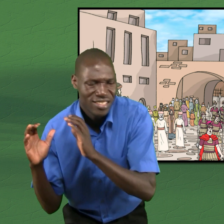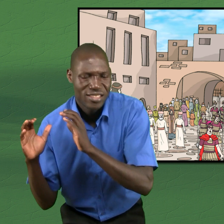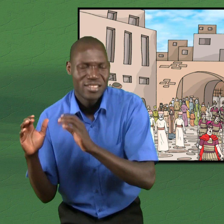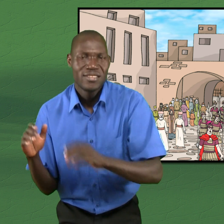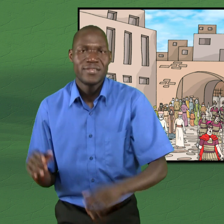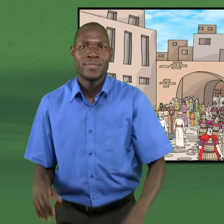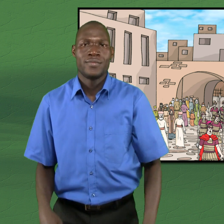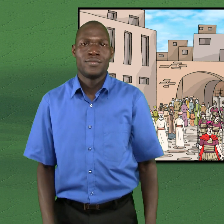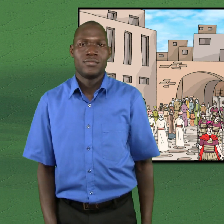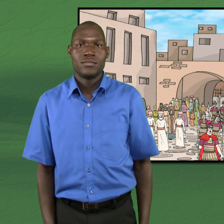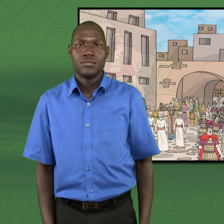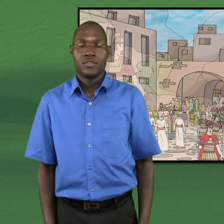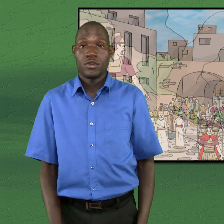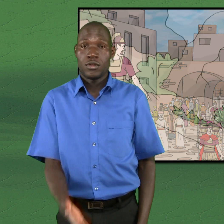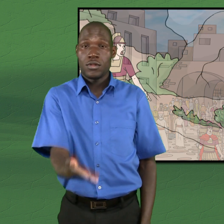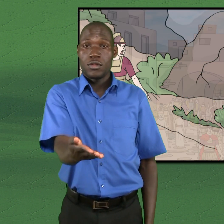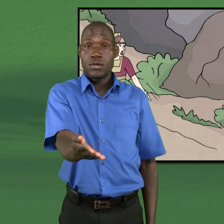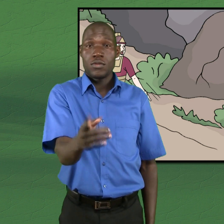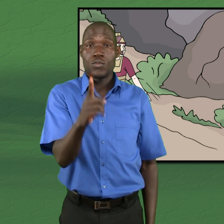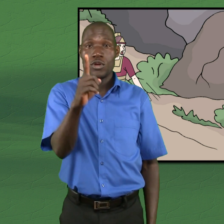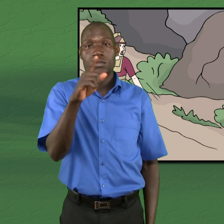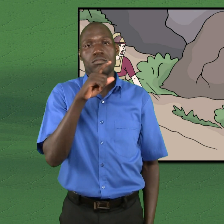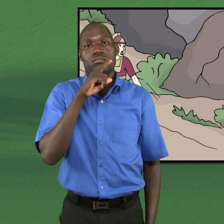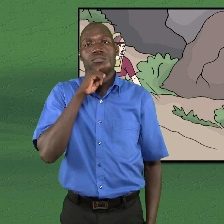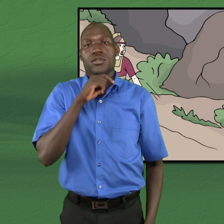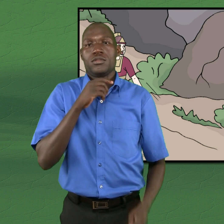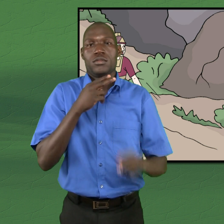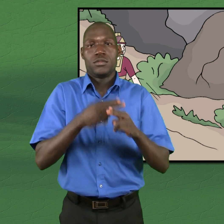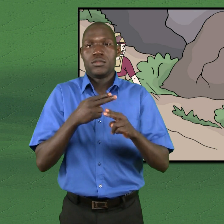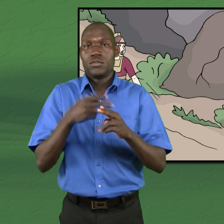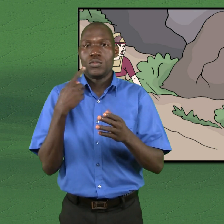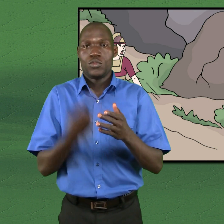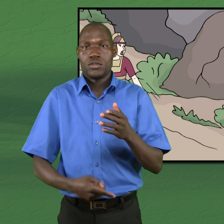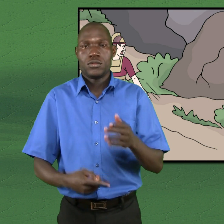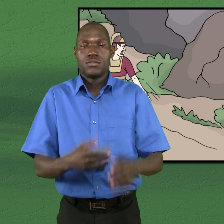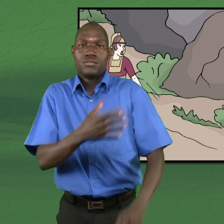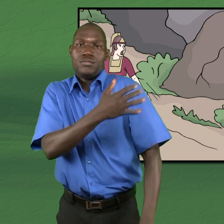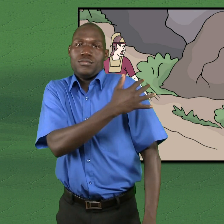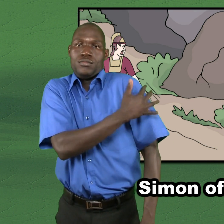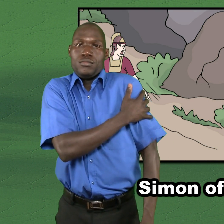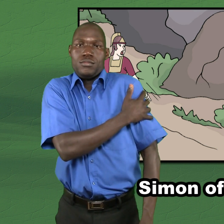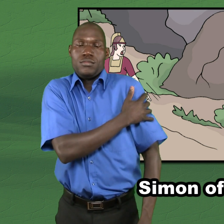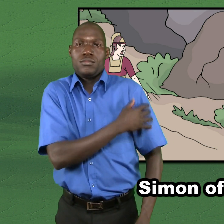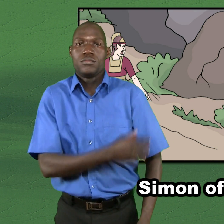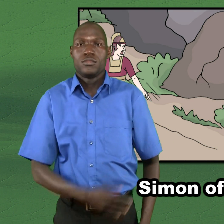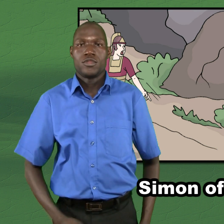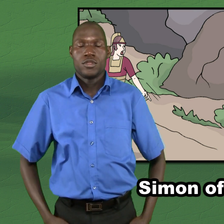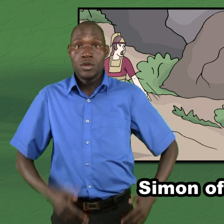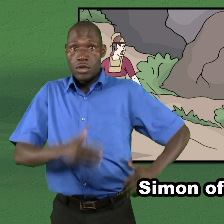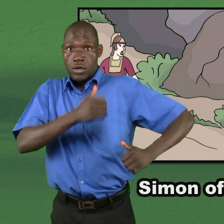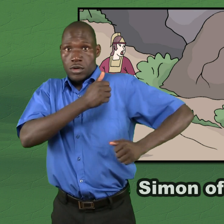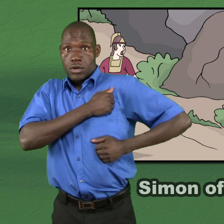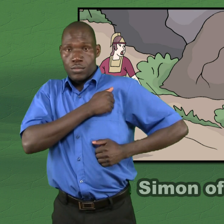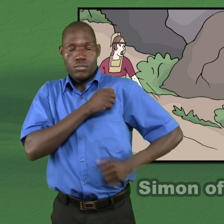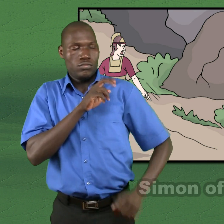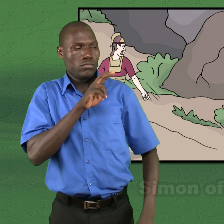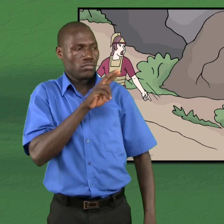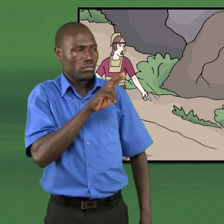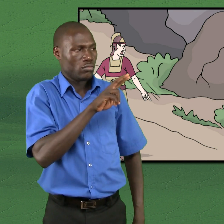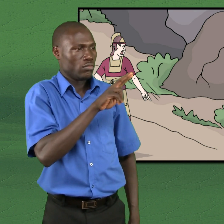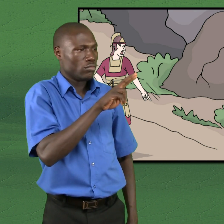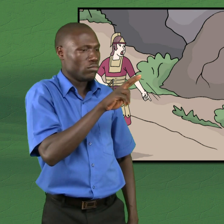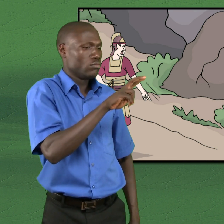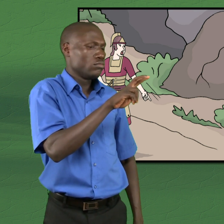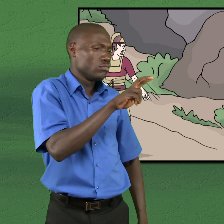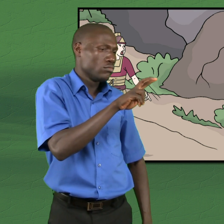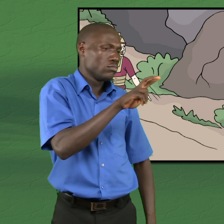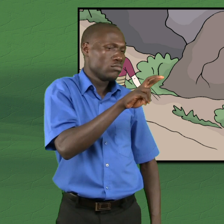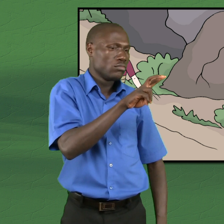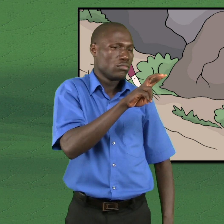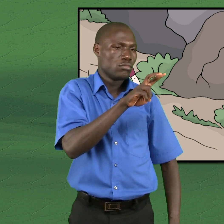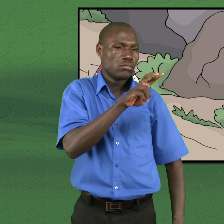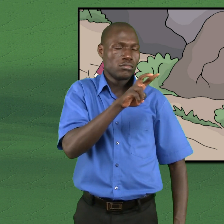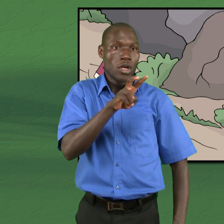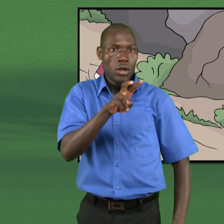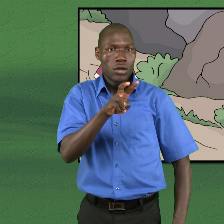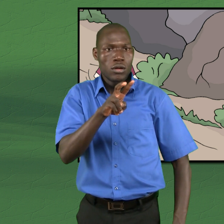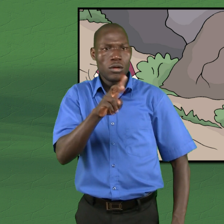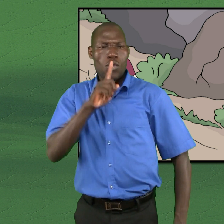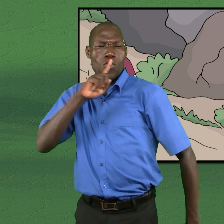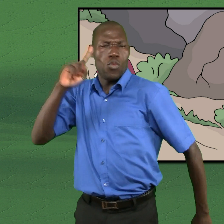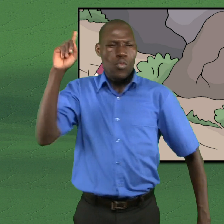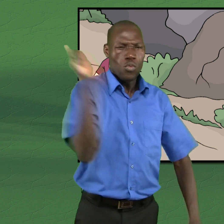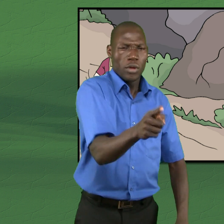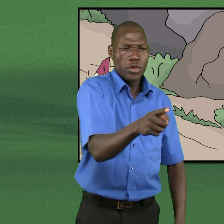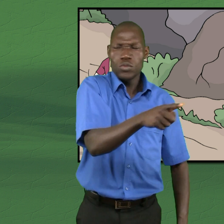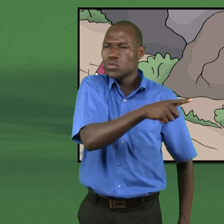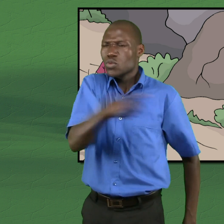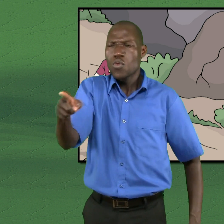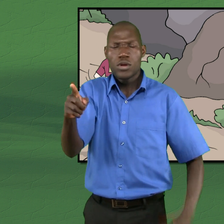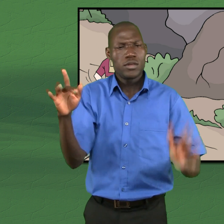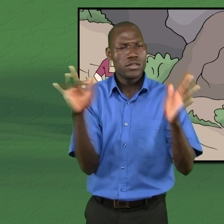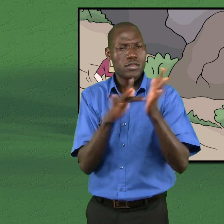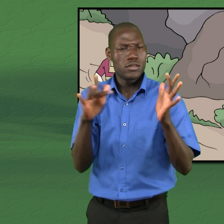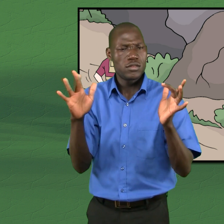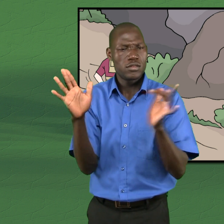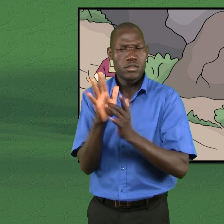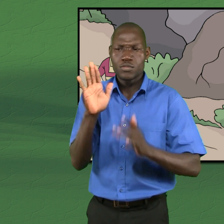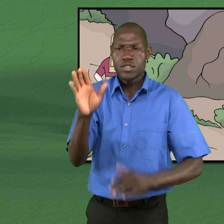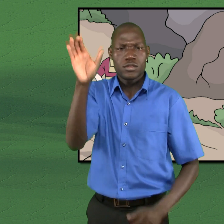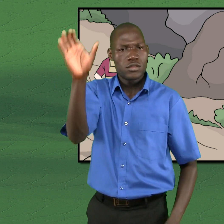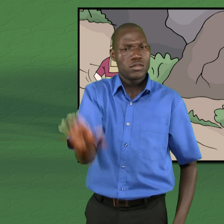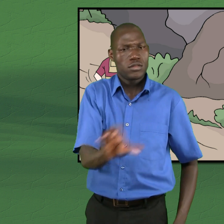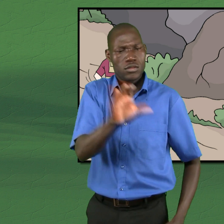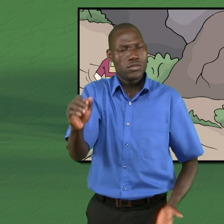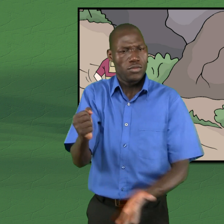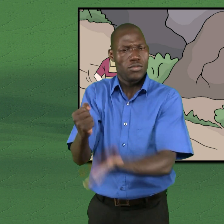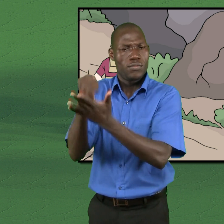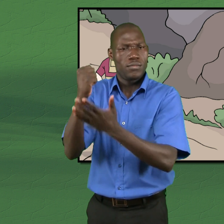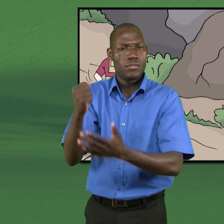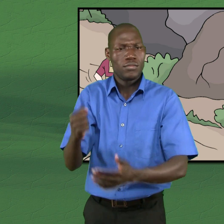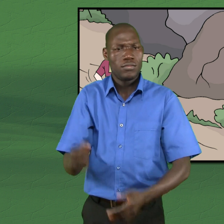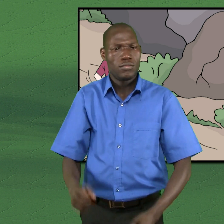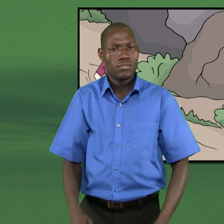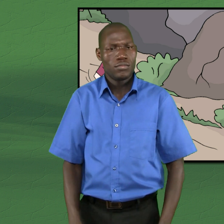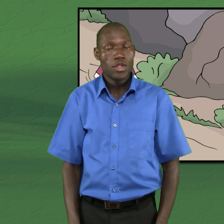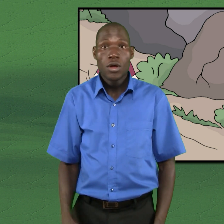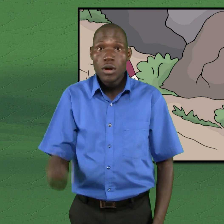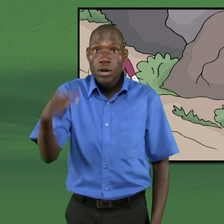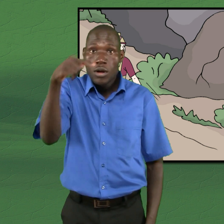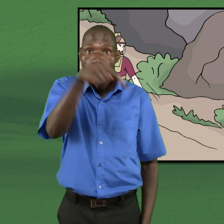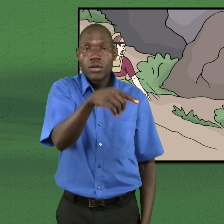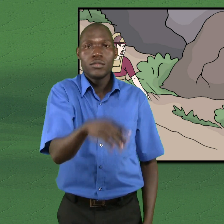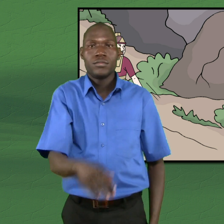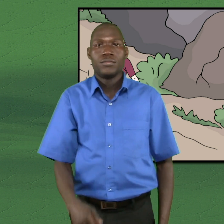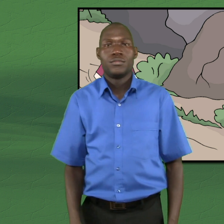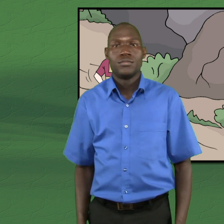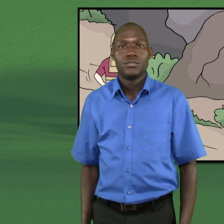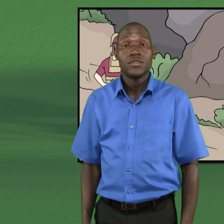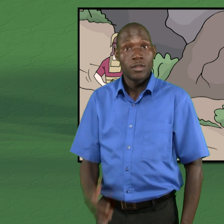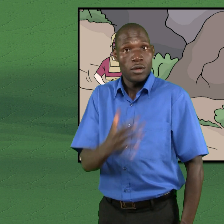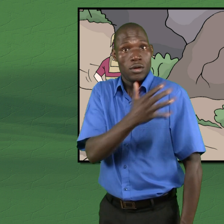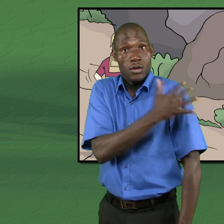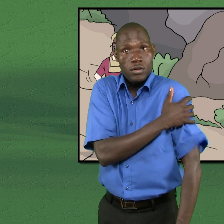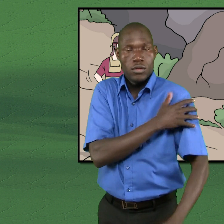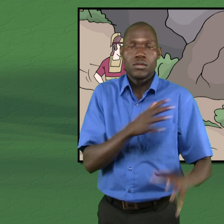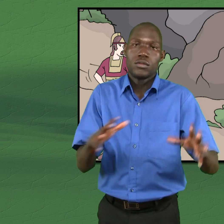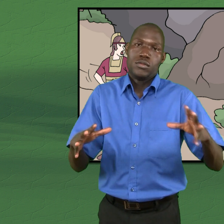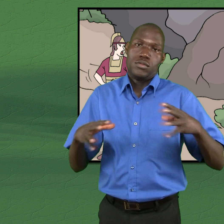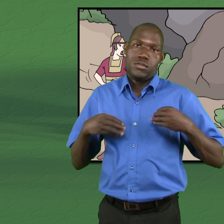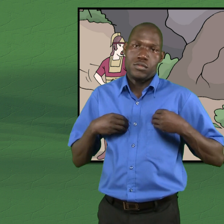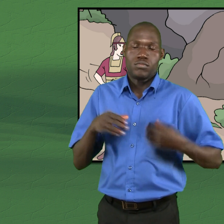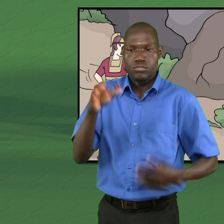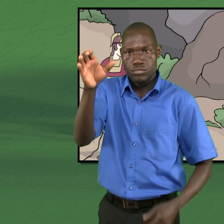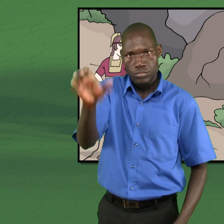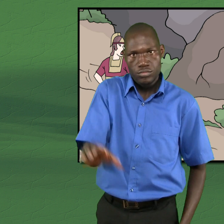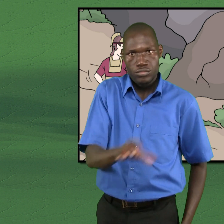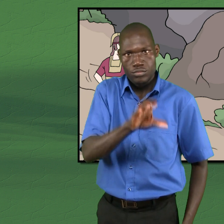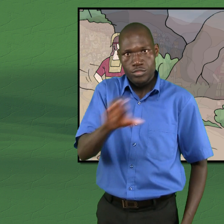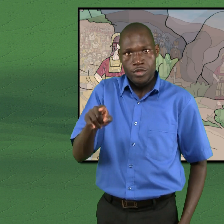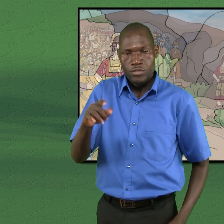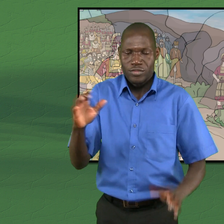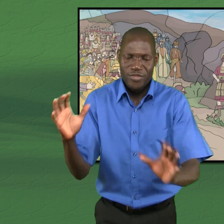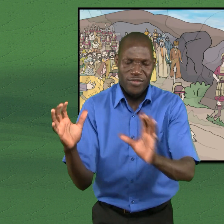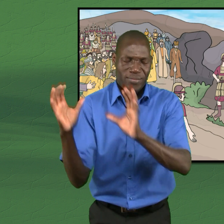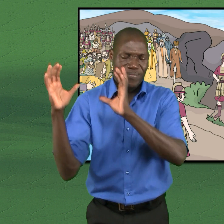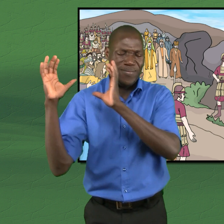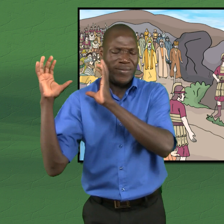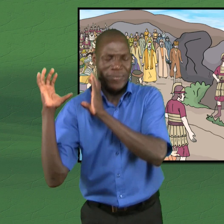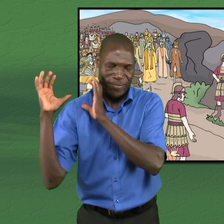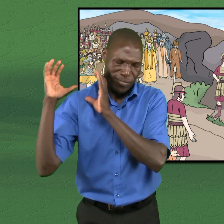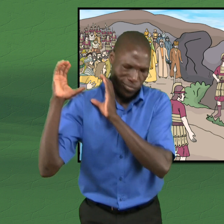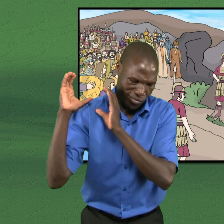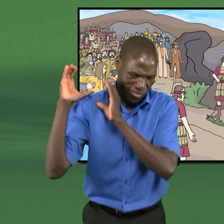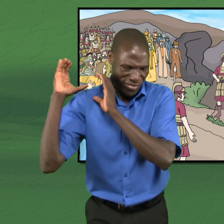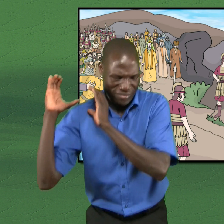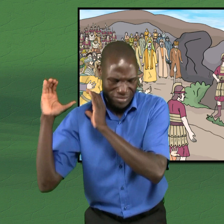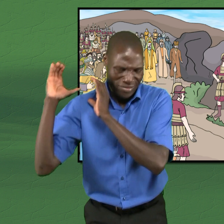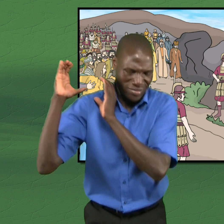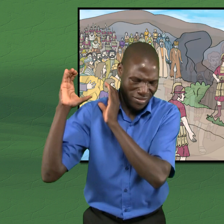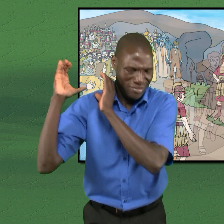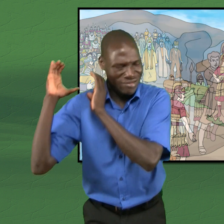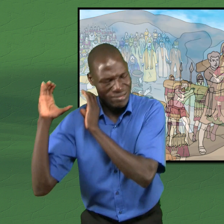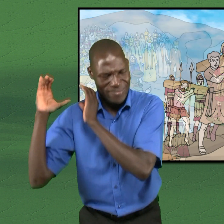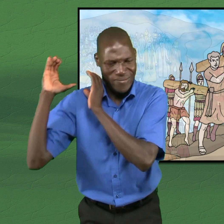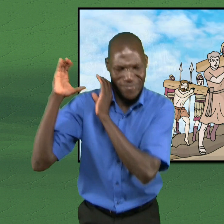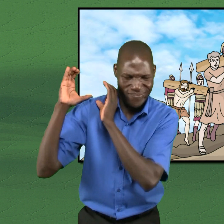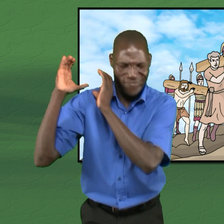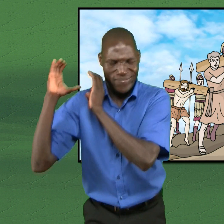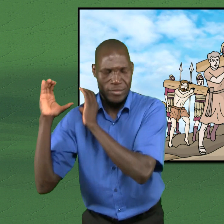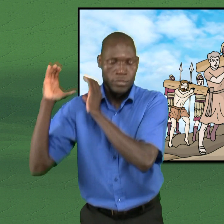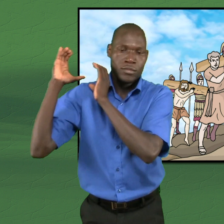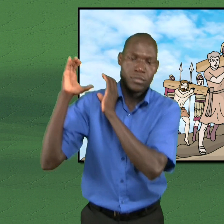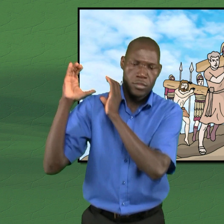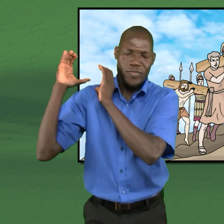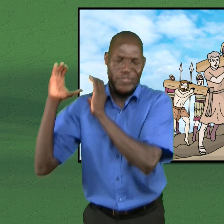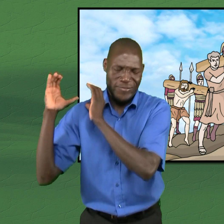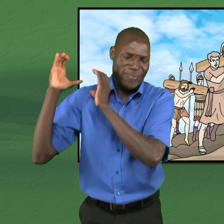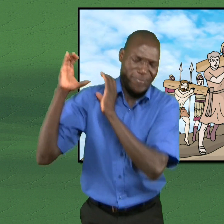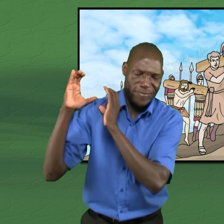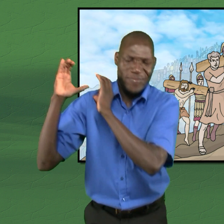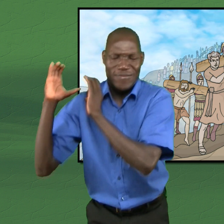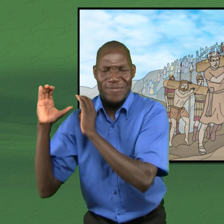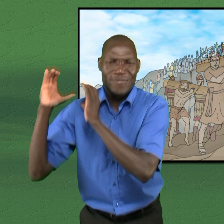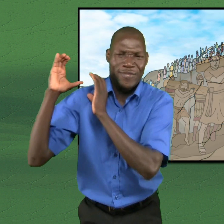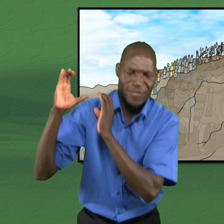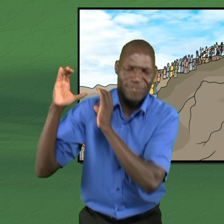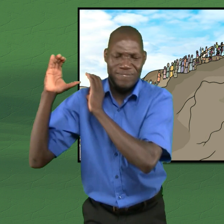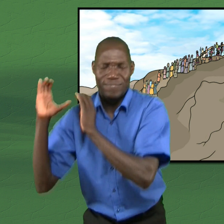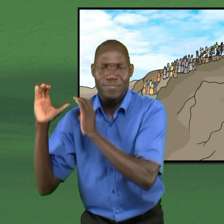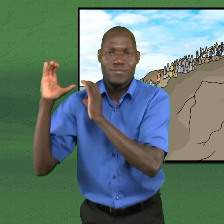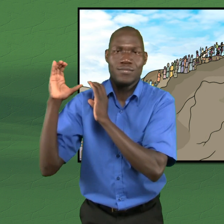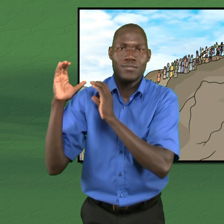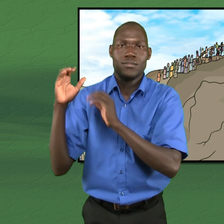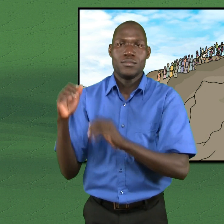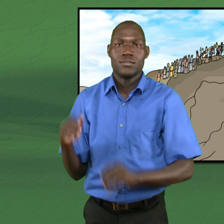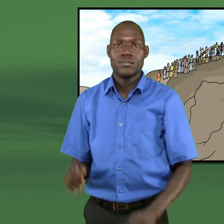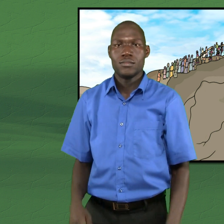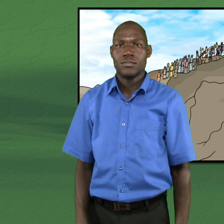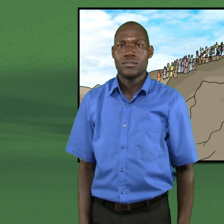Along the way they found a man from Cyrene, named Simon, and they forced him to carry the cross of Jesus.